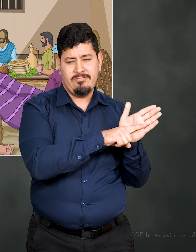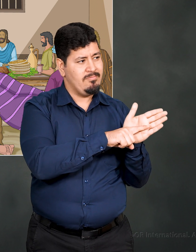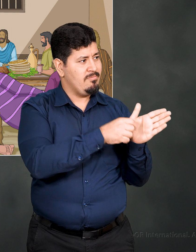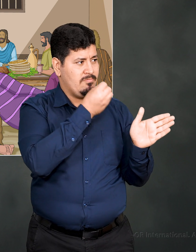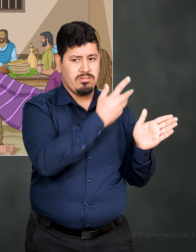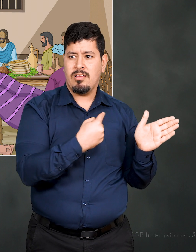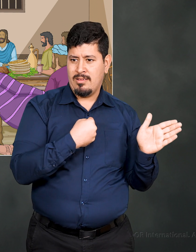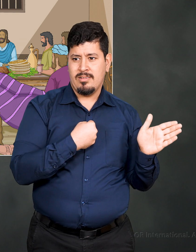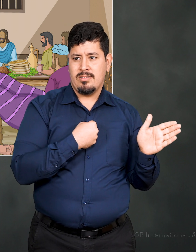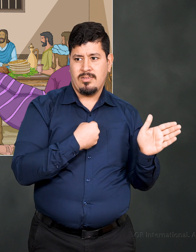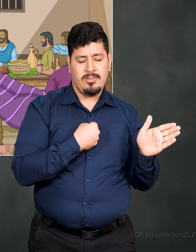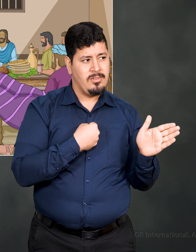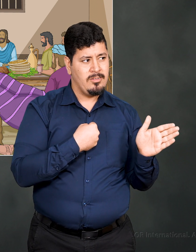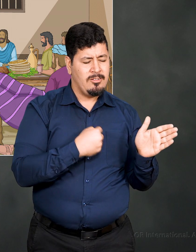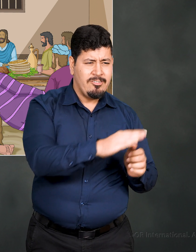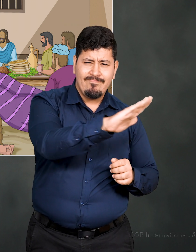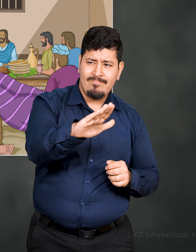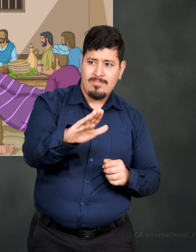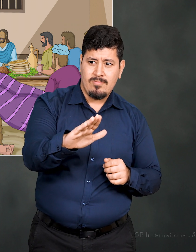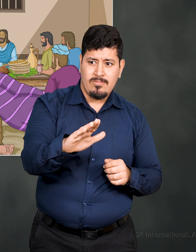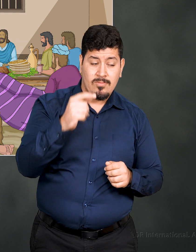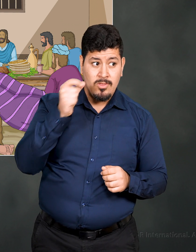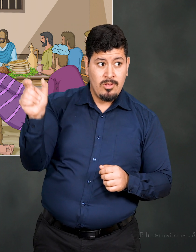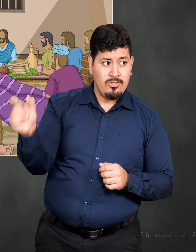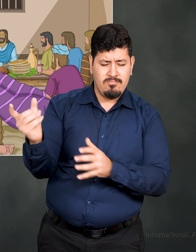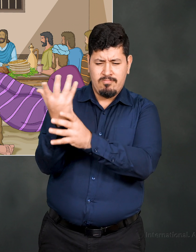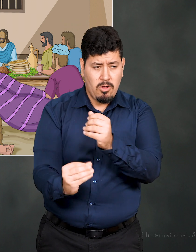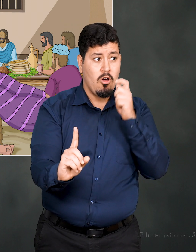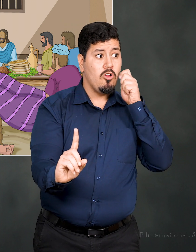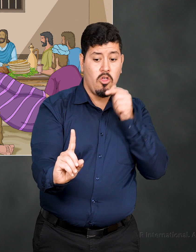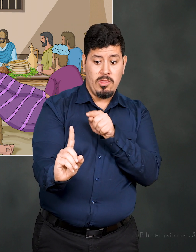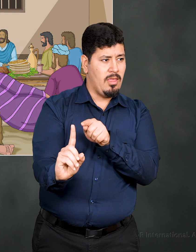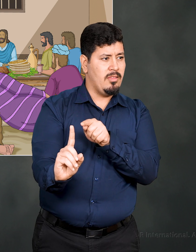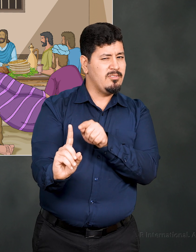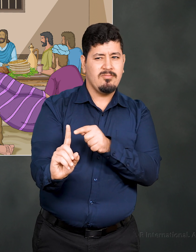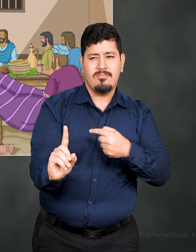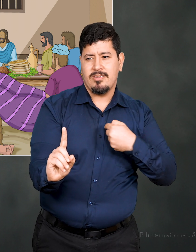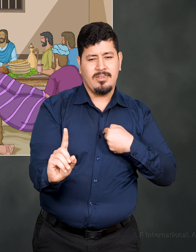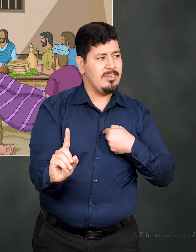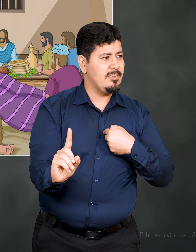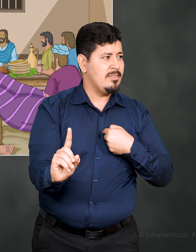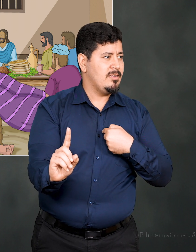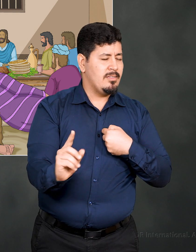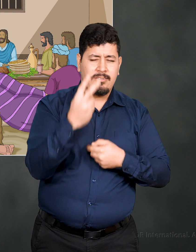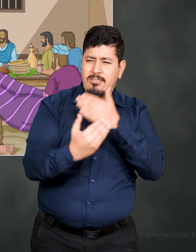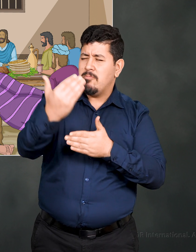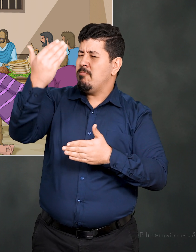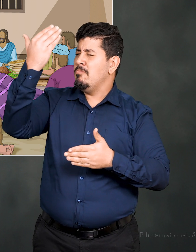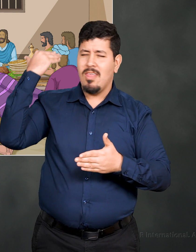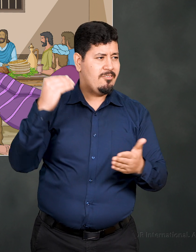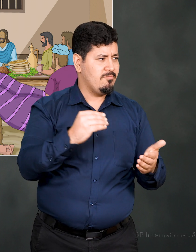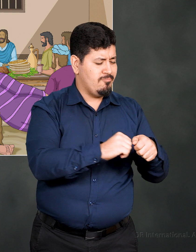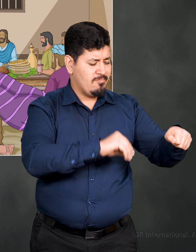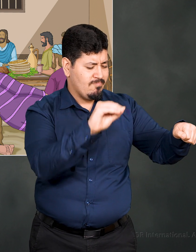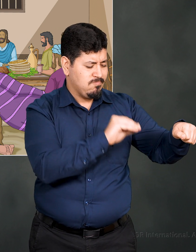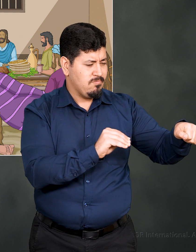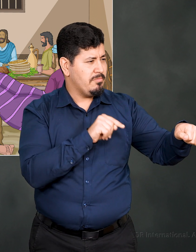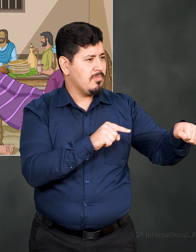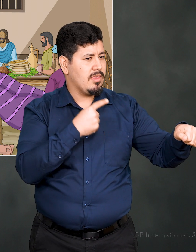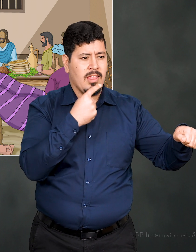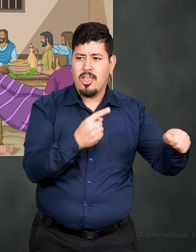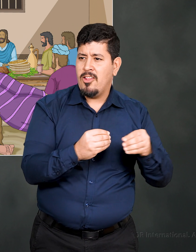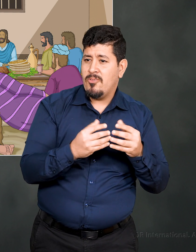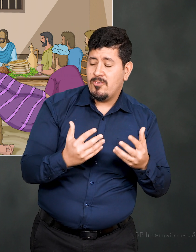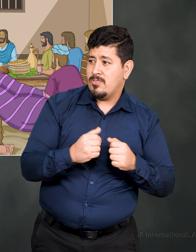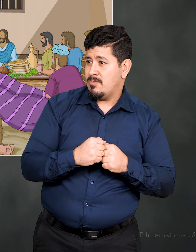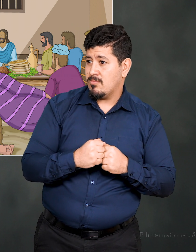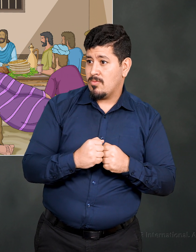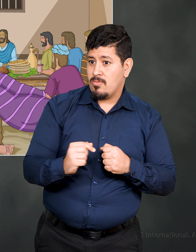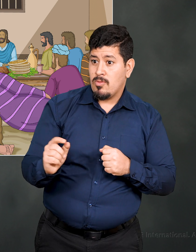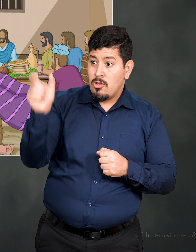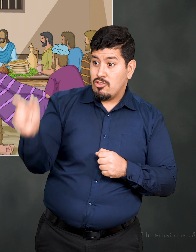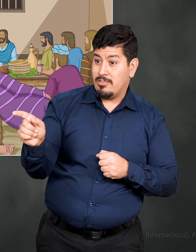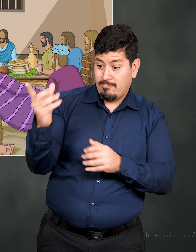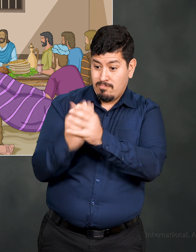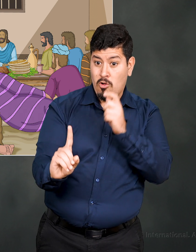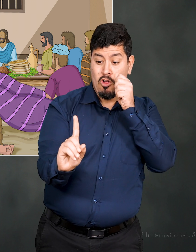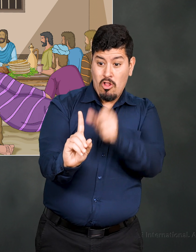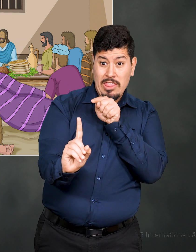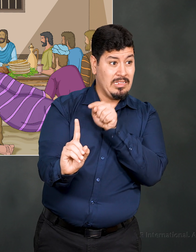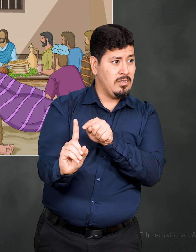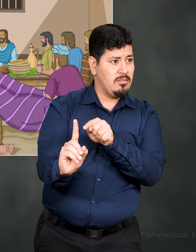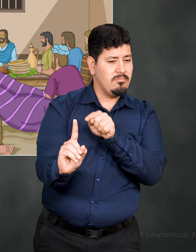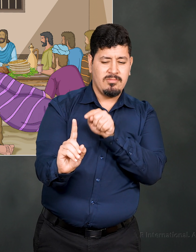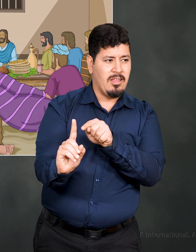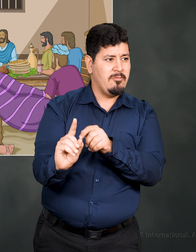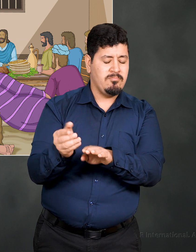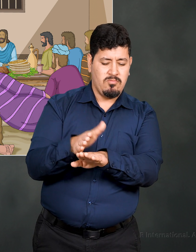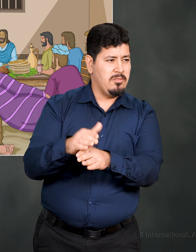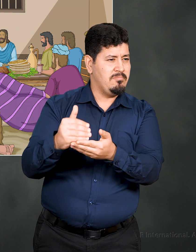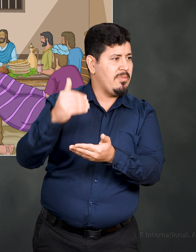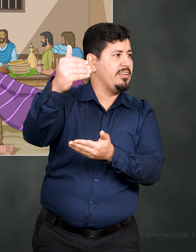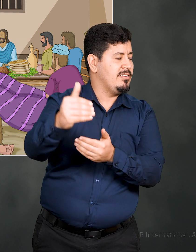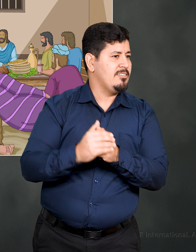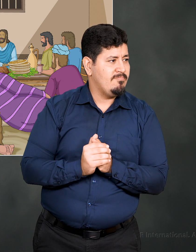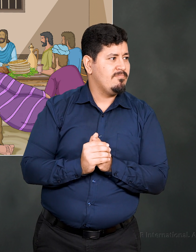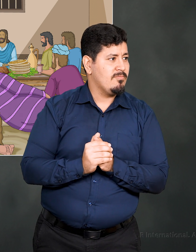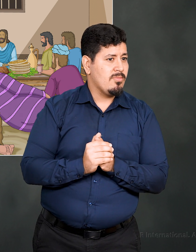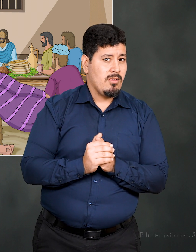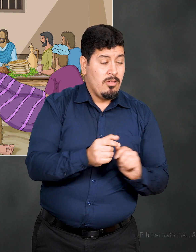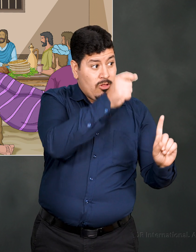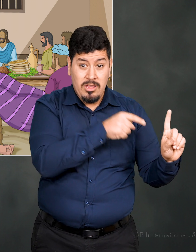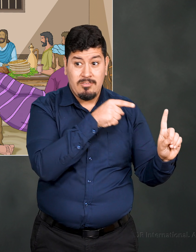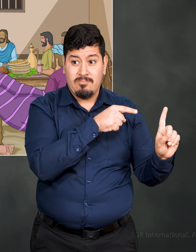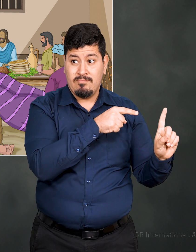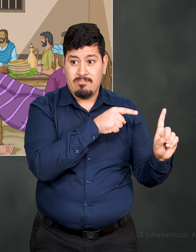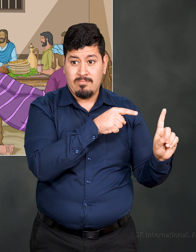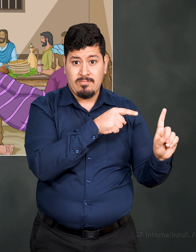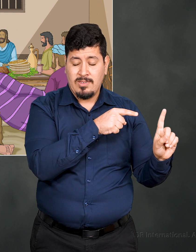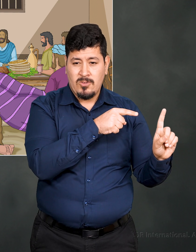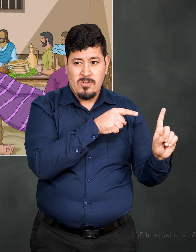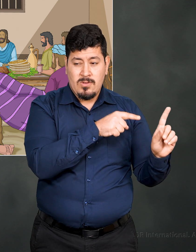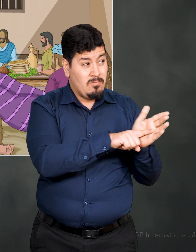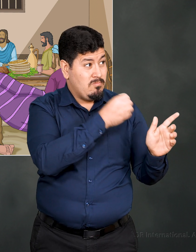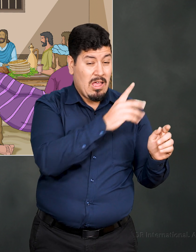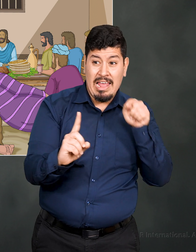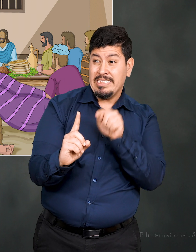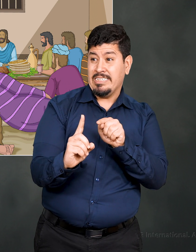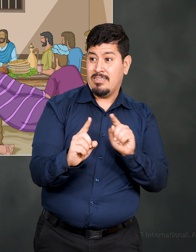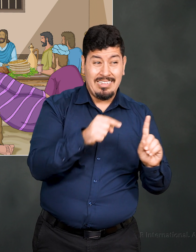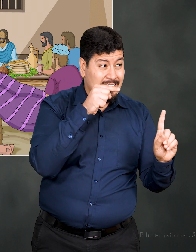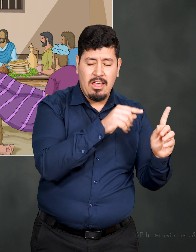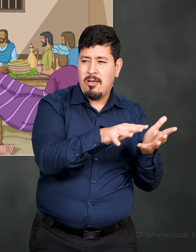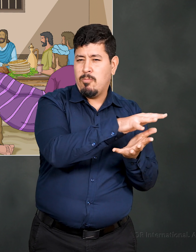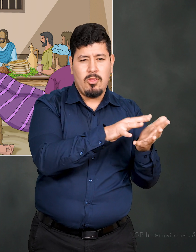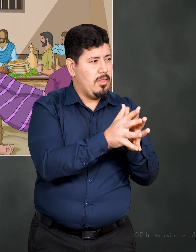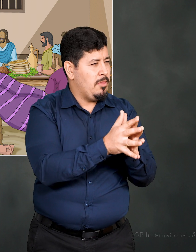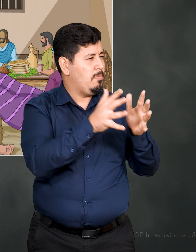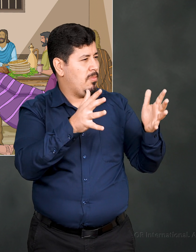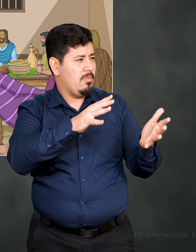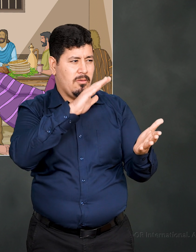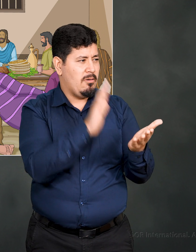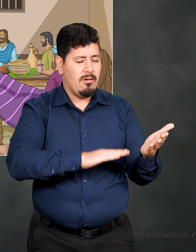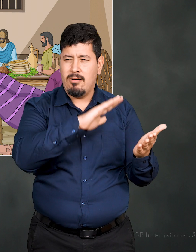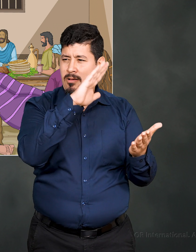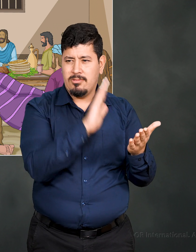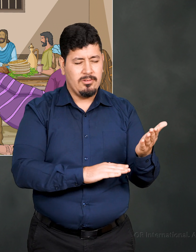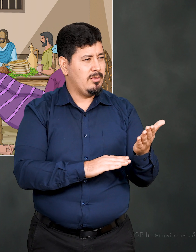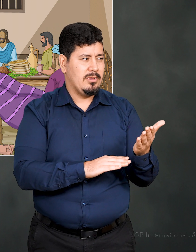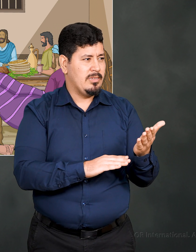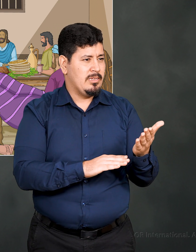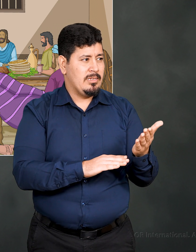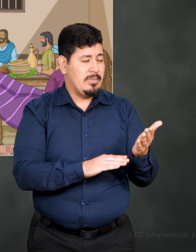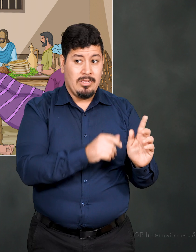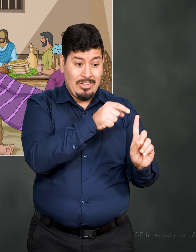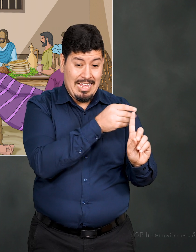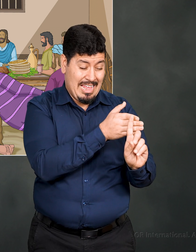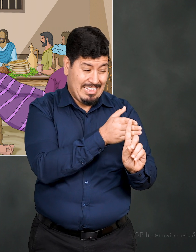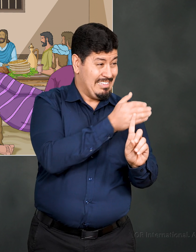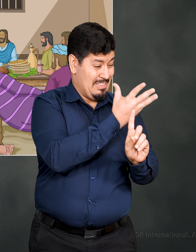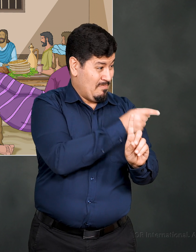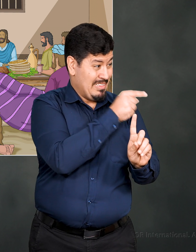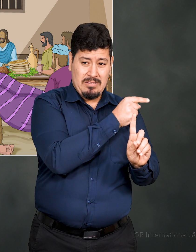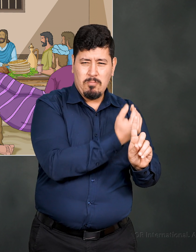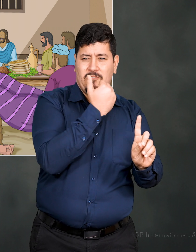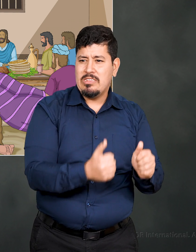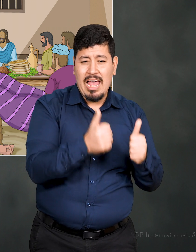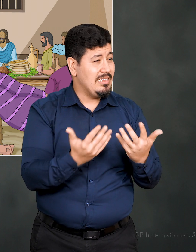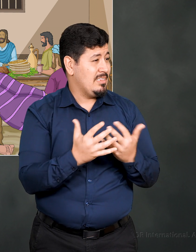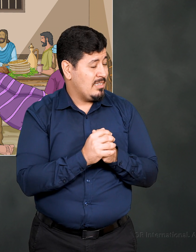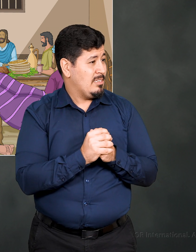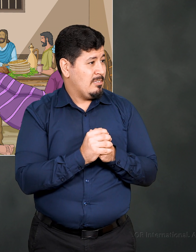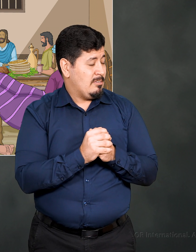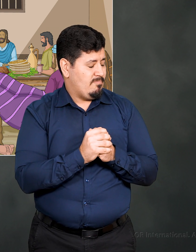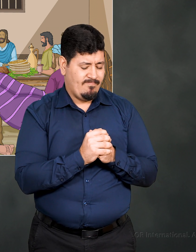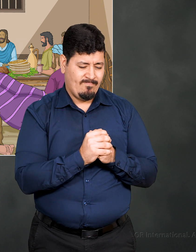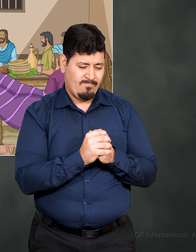The Son of Man will go just as it is written about Him, but woe to that man by whom He is betrayed.